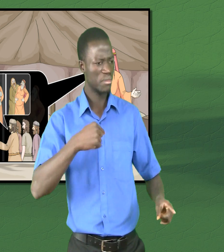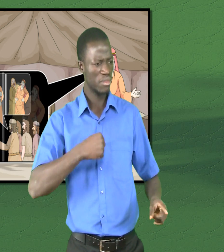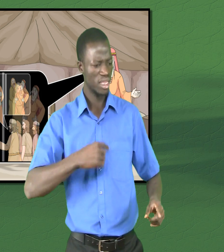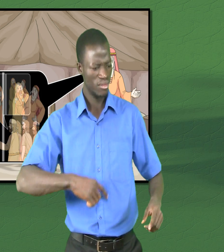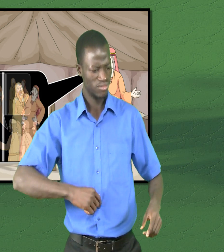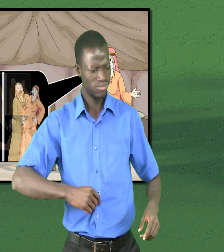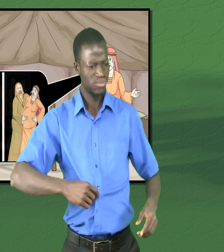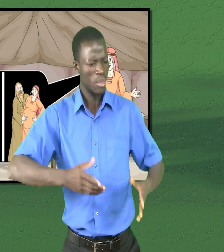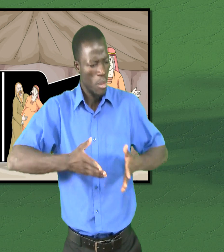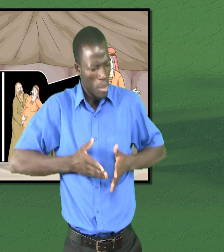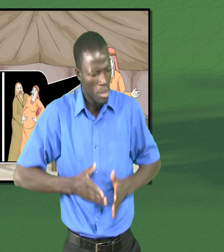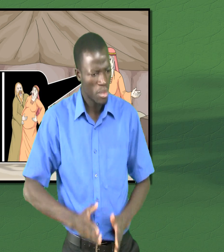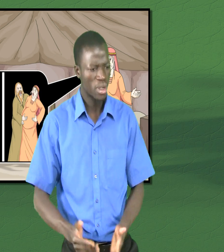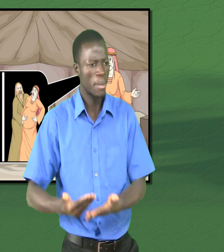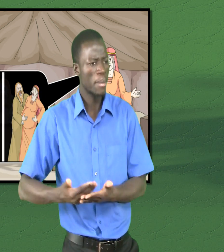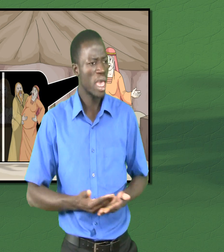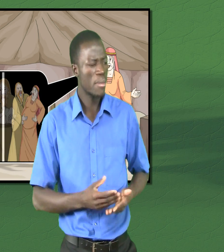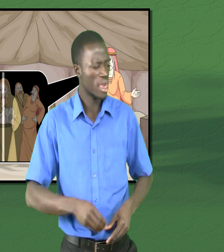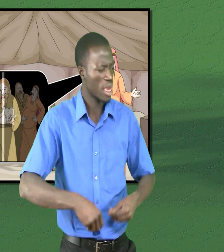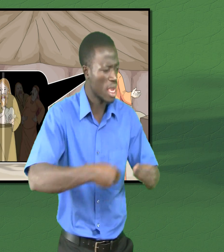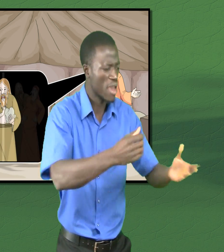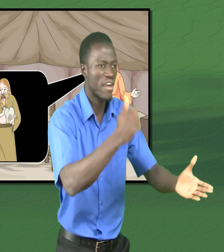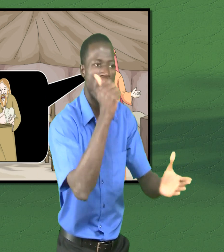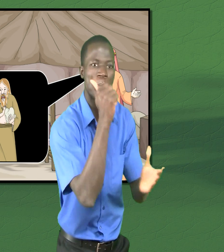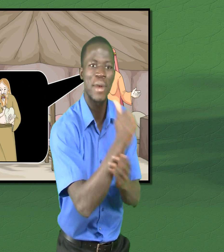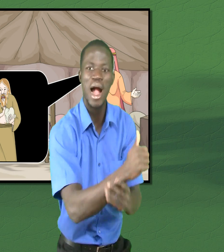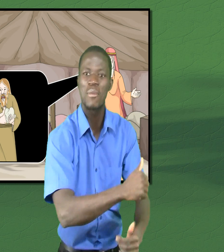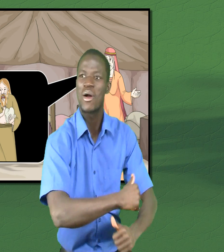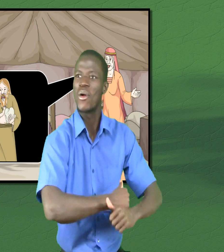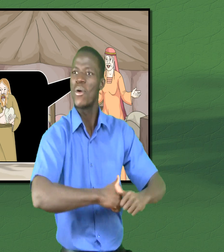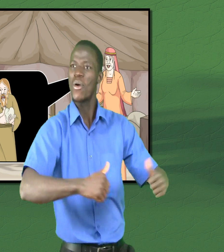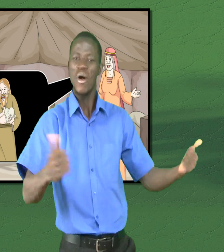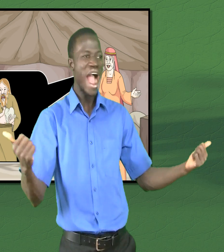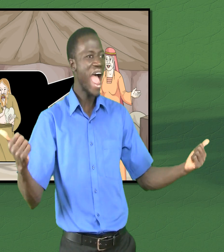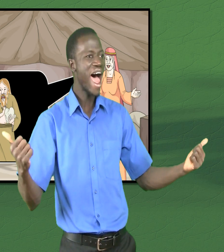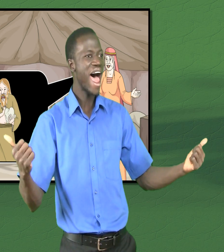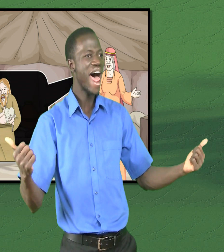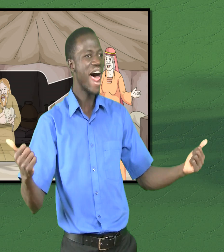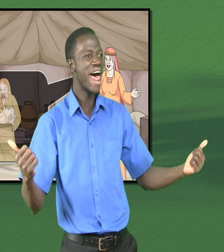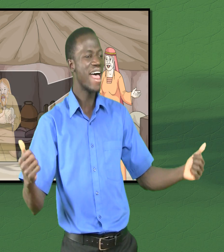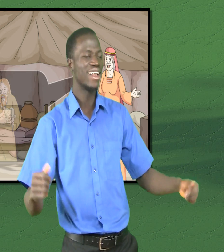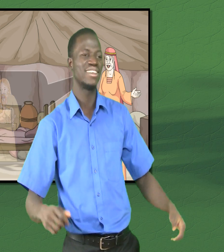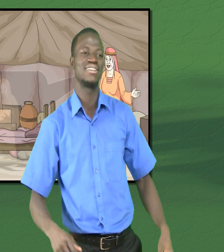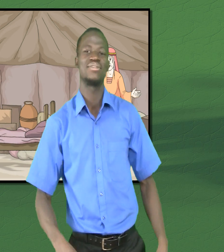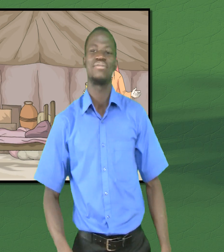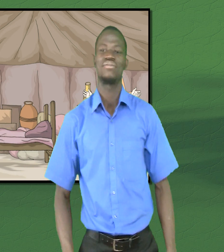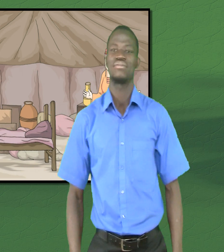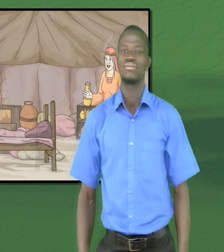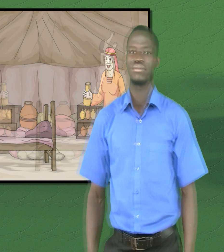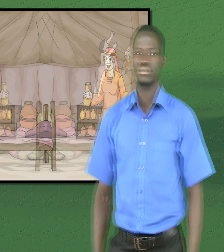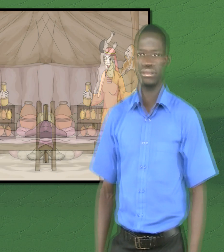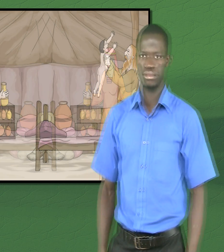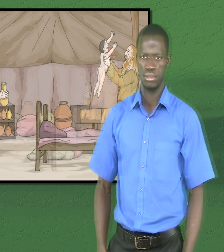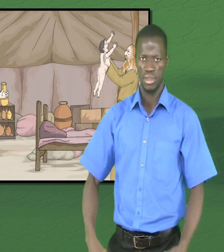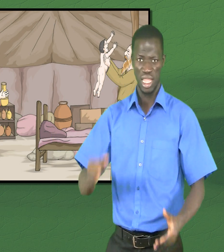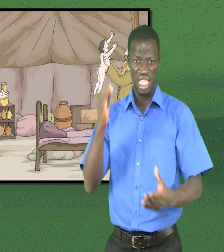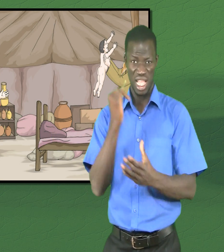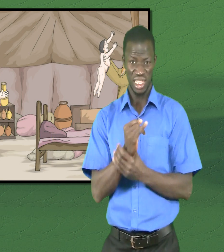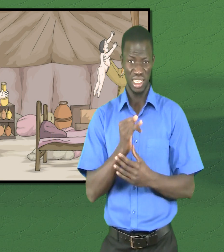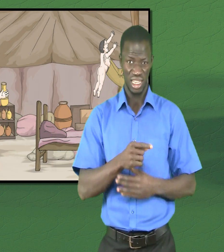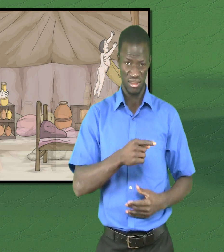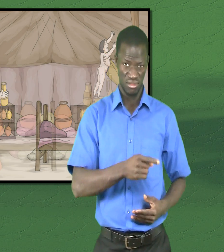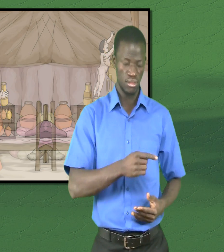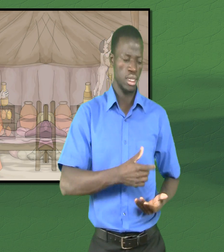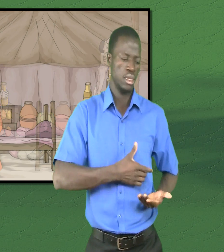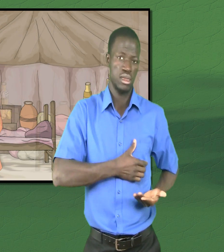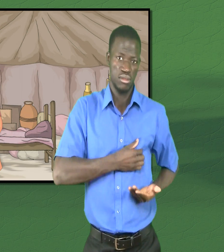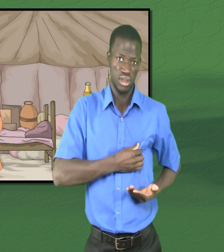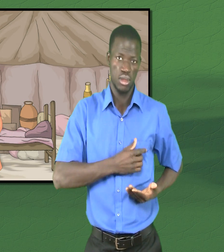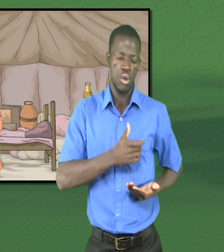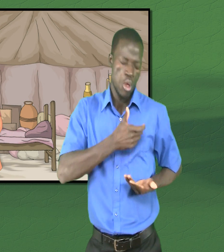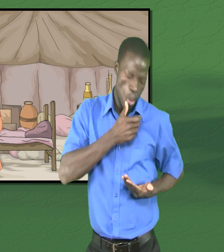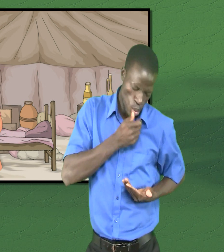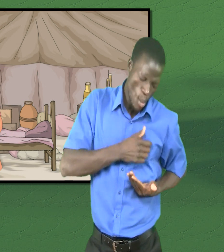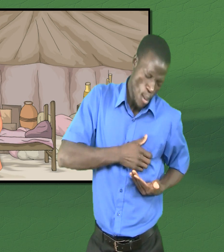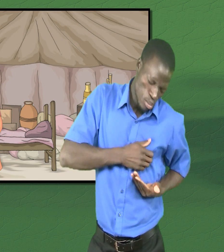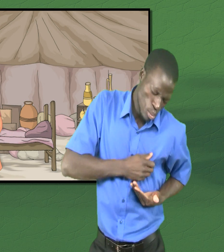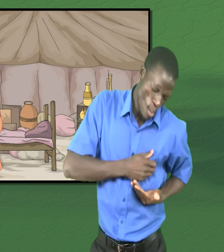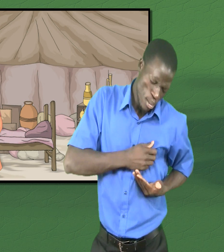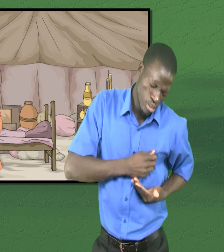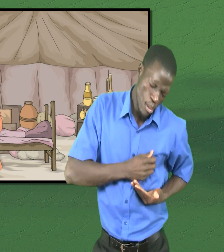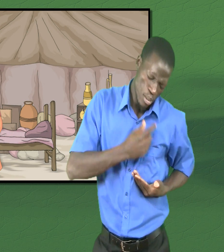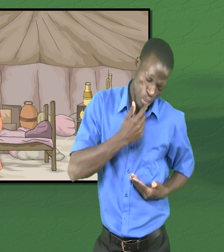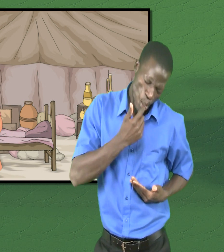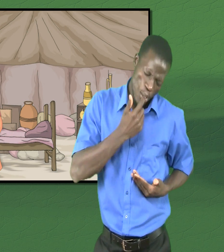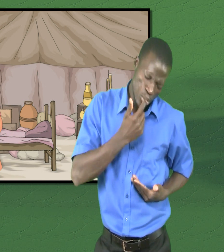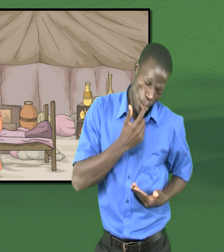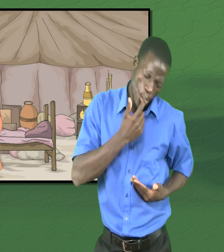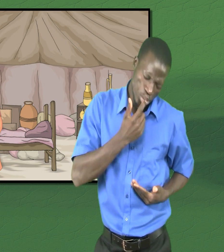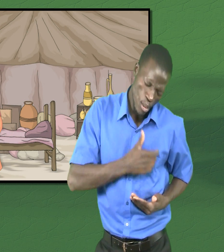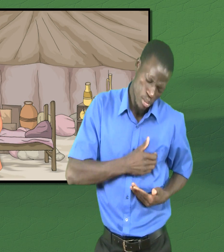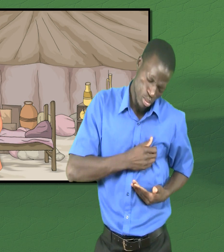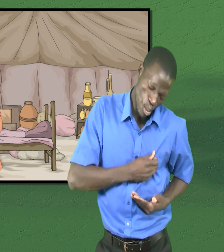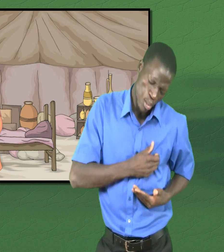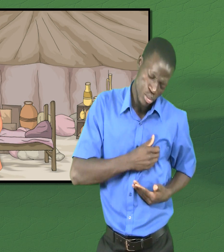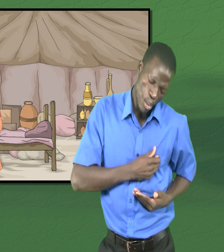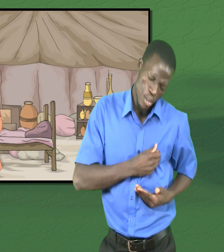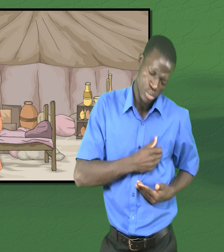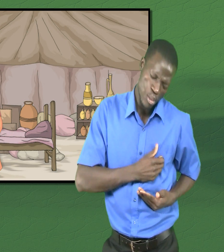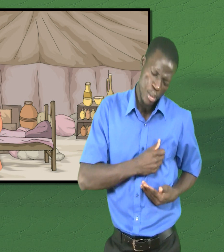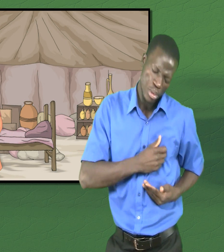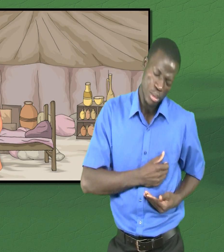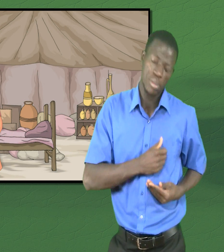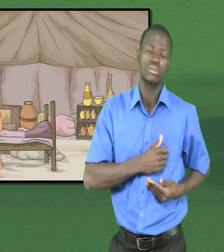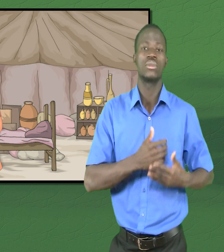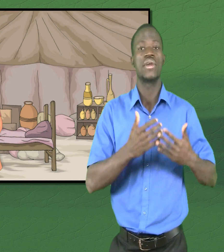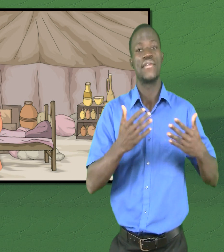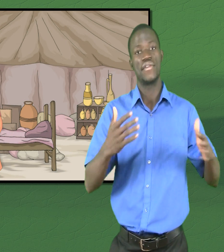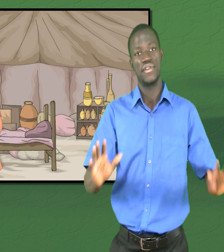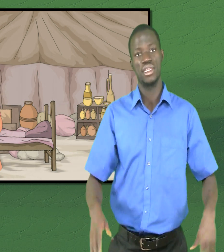Yet I have borne him a son in his old age.”